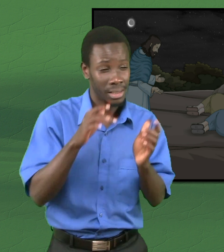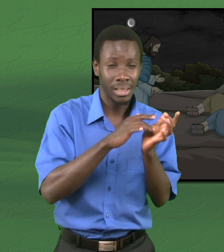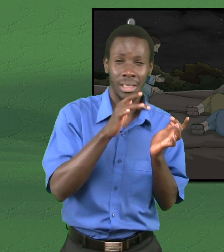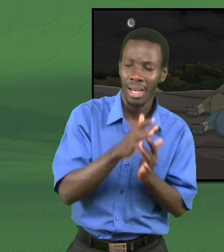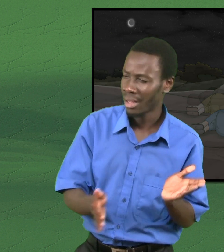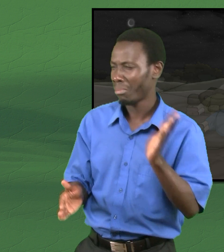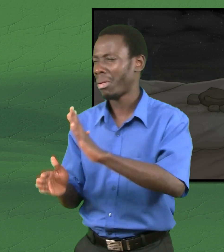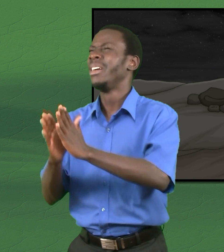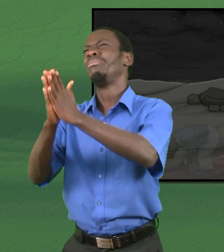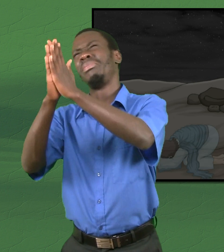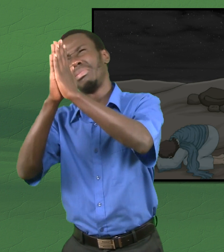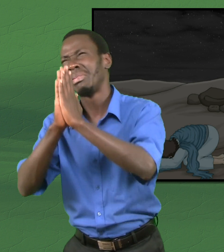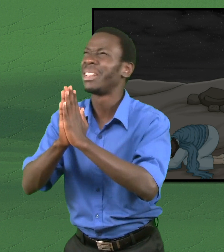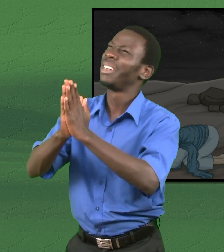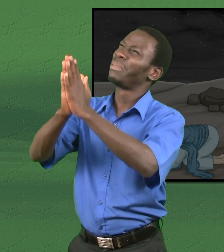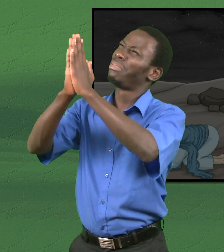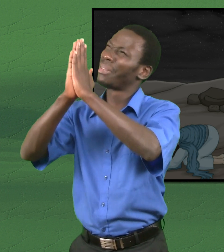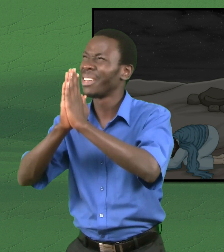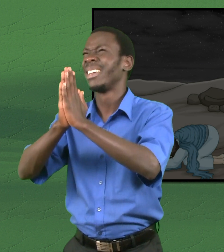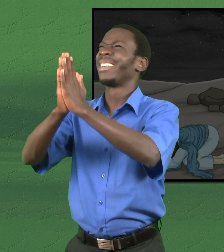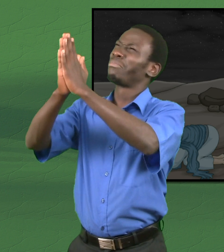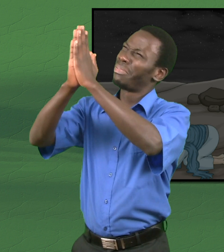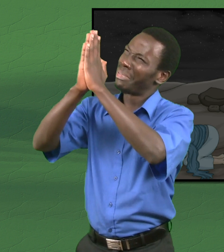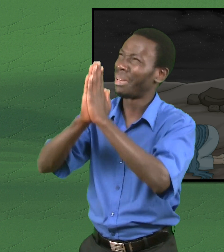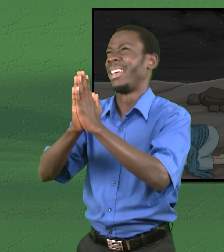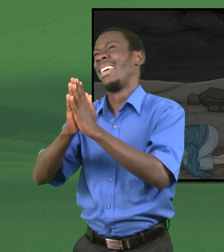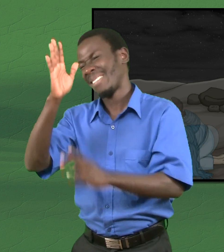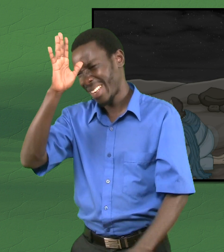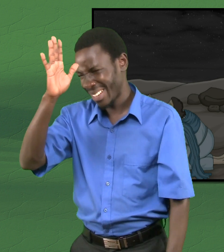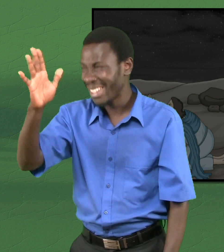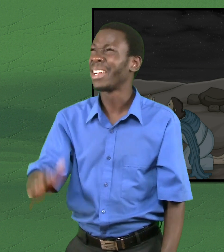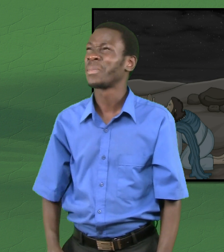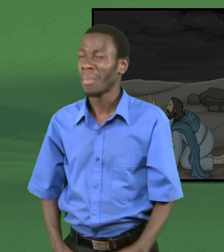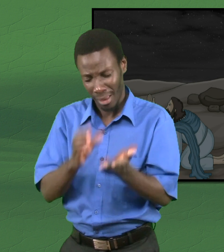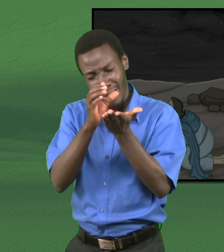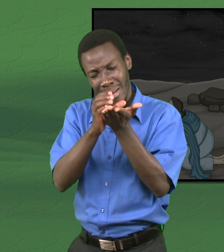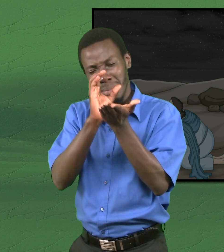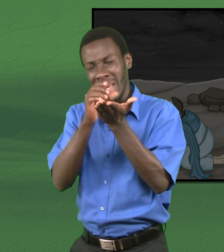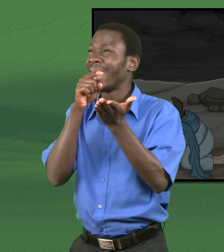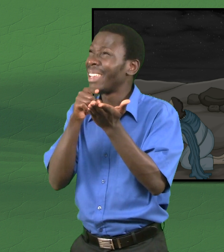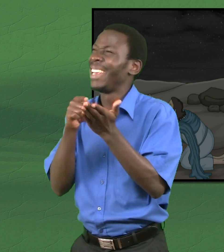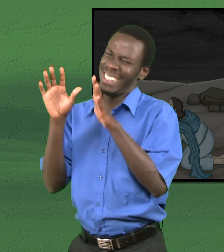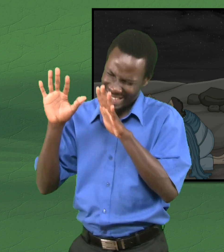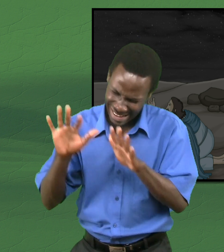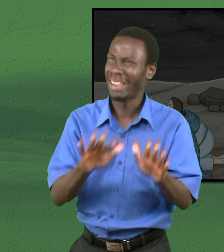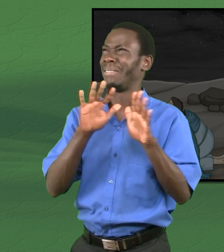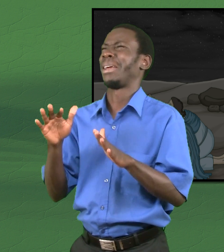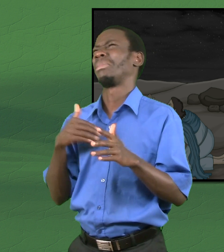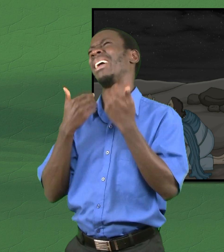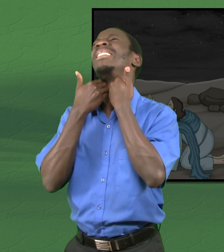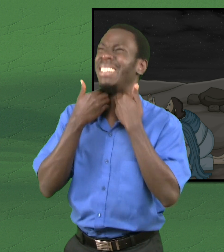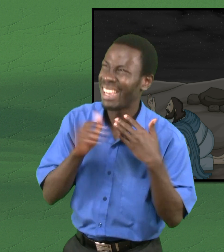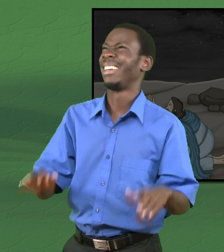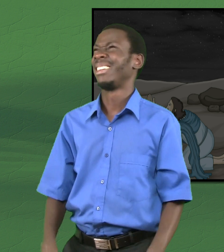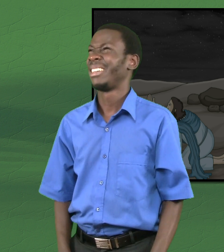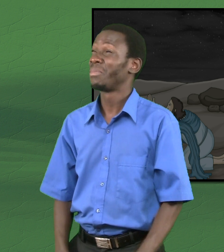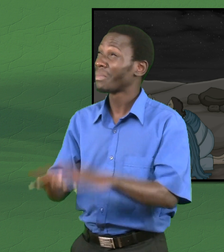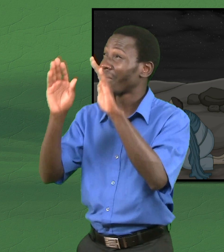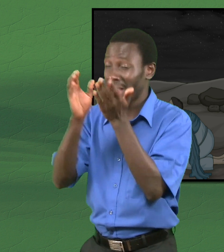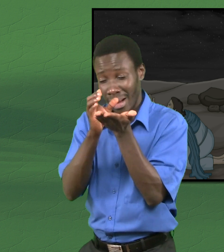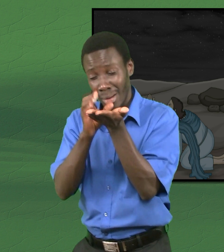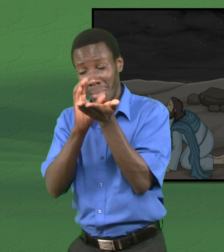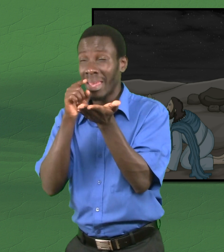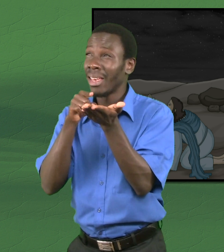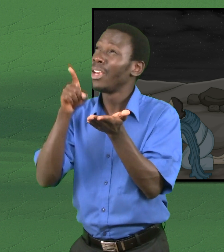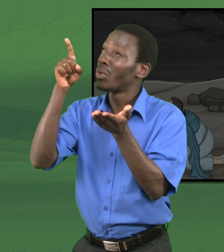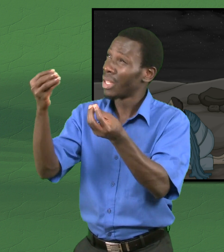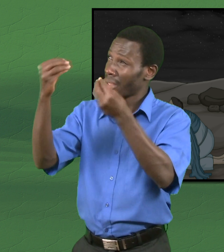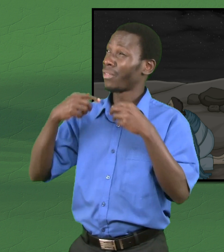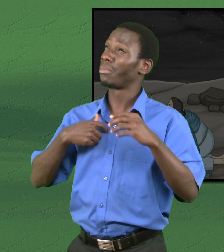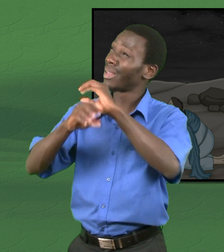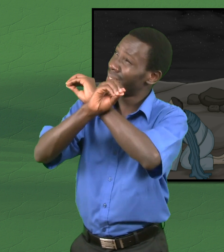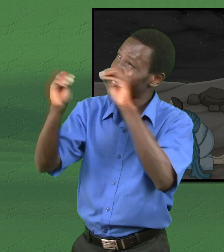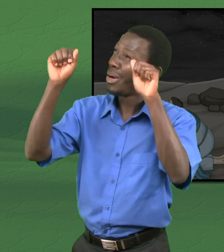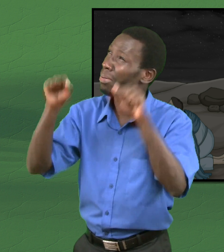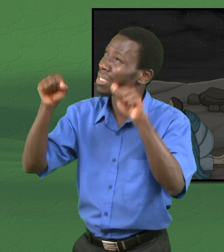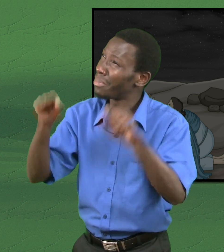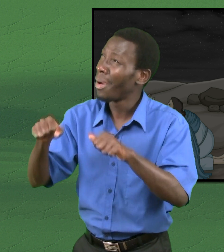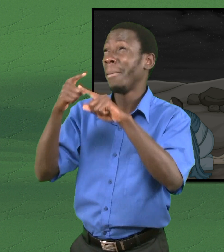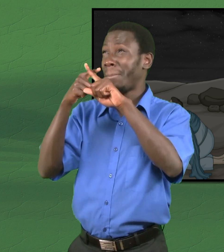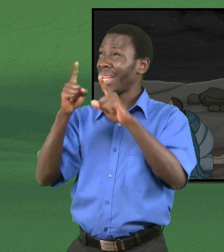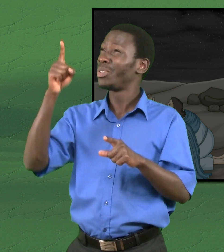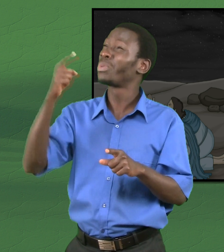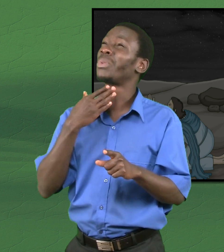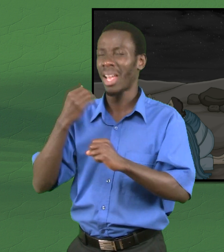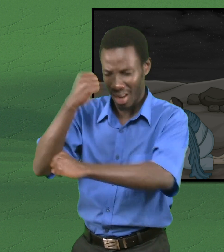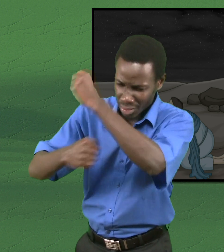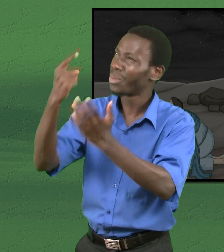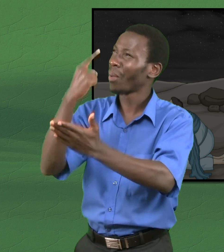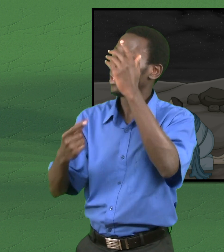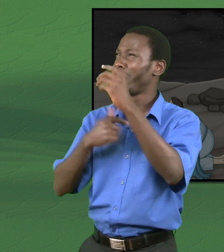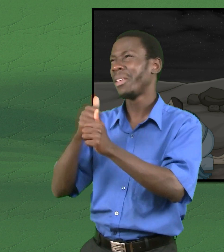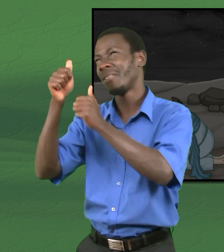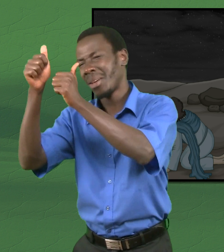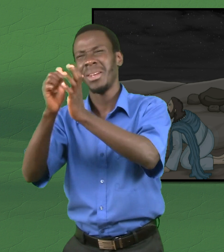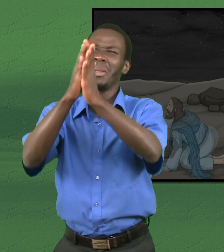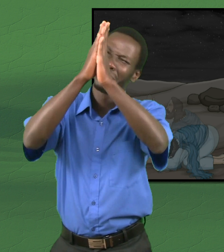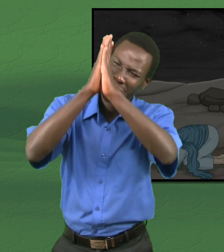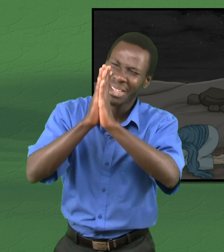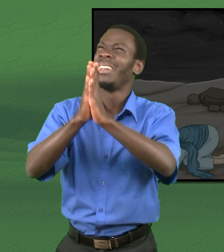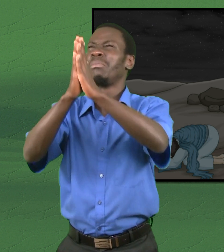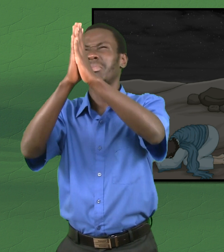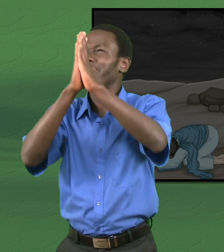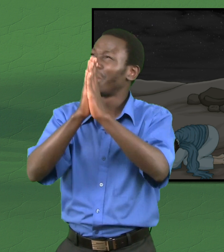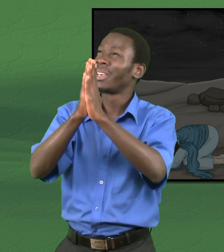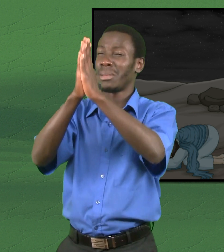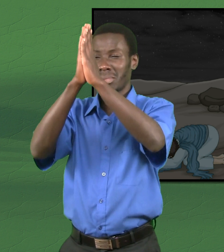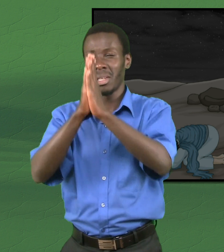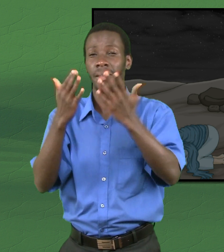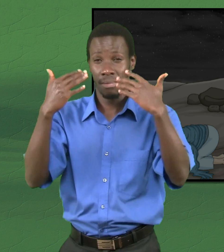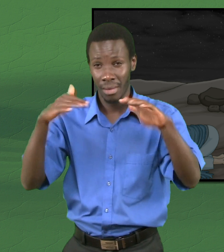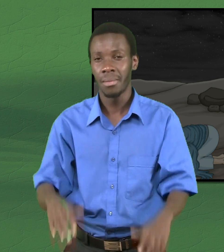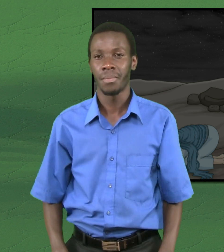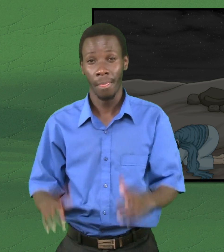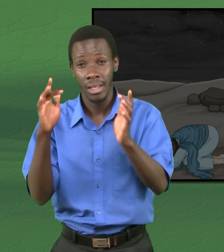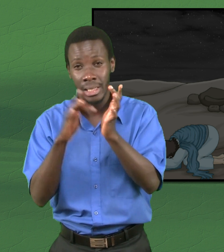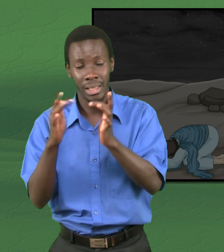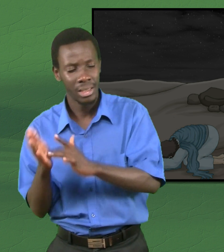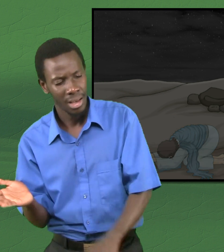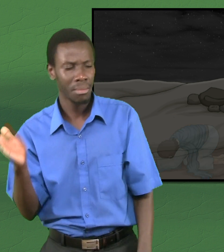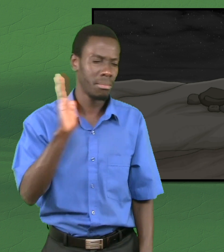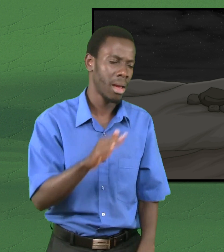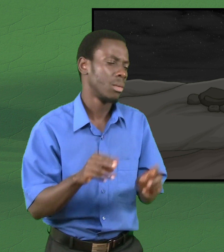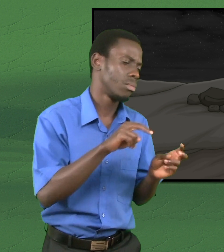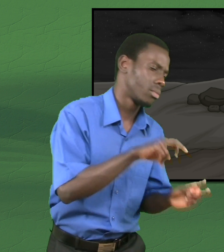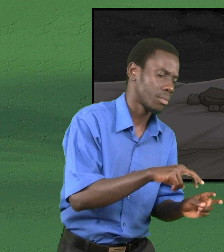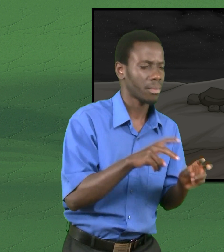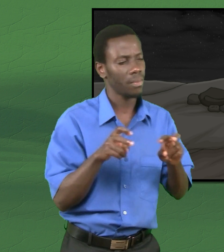A second time He went away and prayed, “My Father, if this cup cannot pass unless I drink it, may Your will be done.”